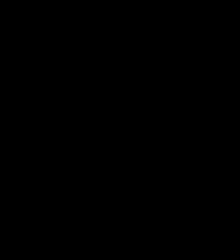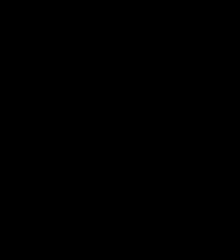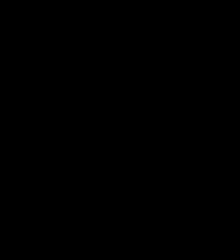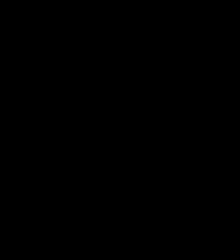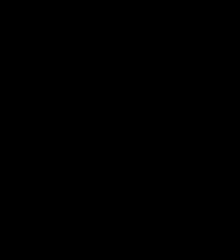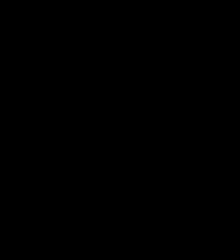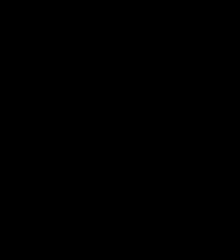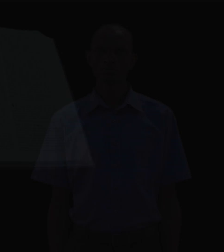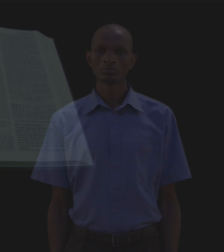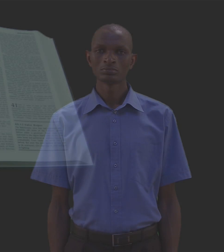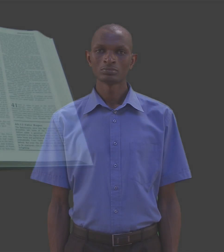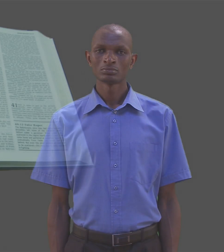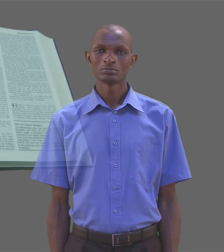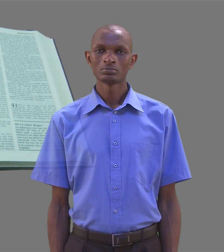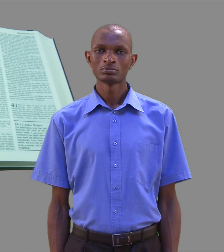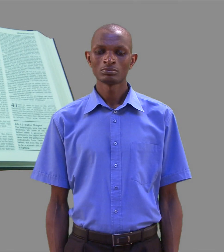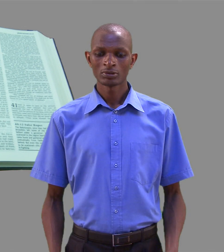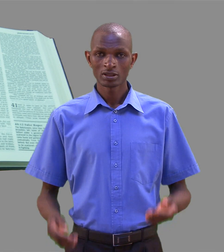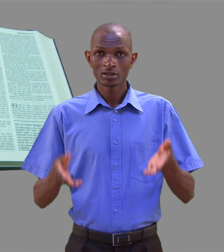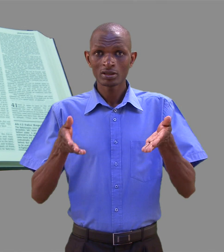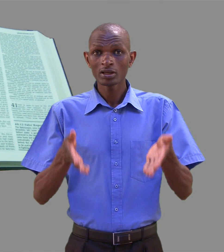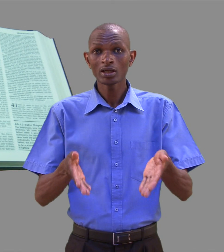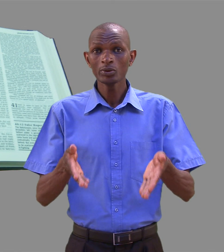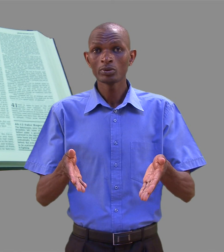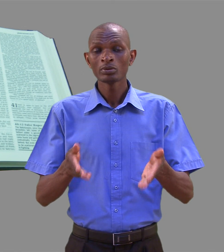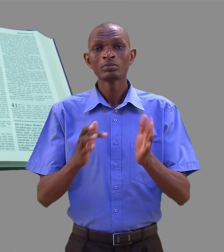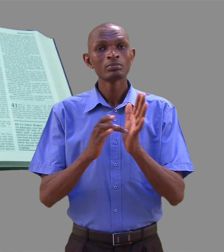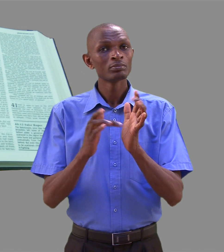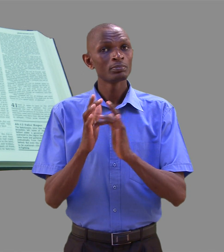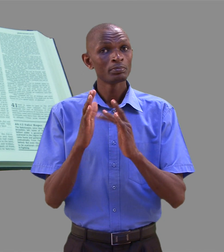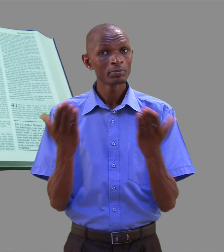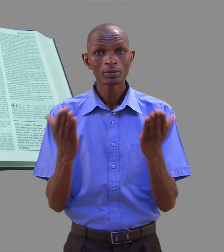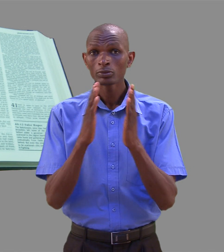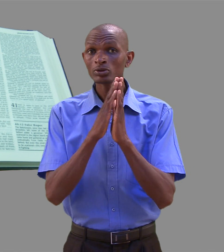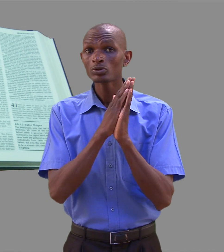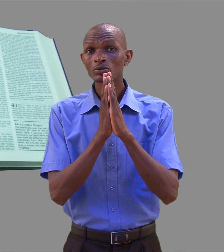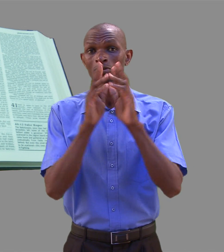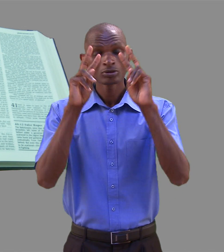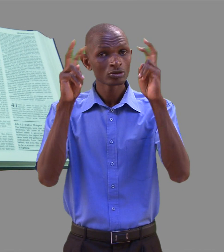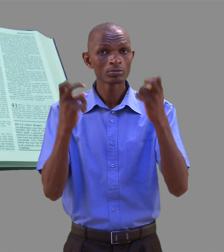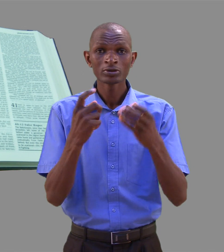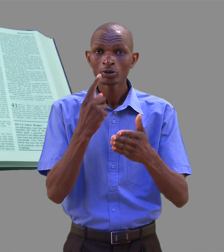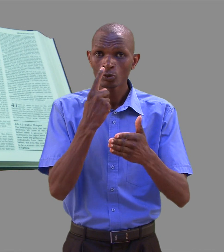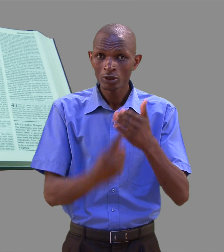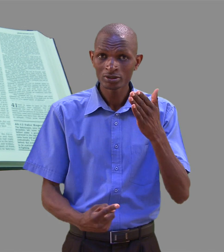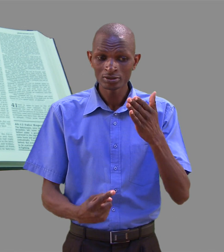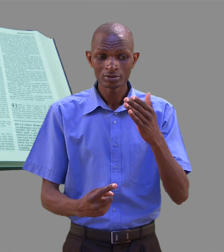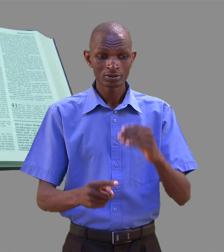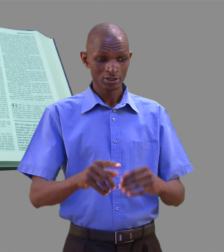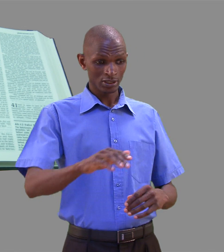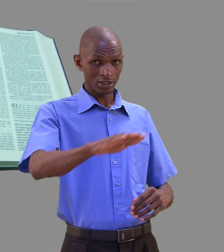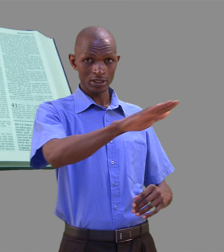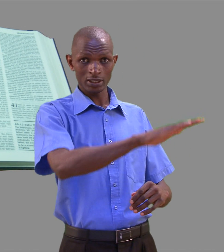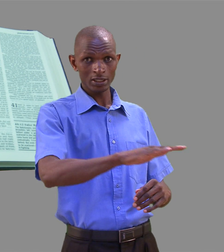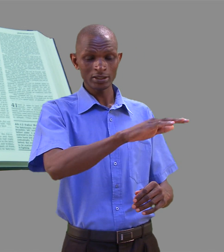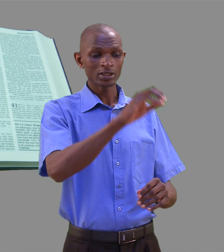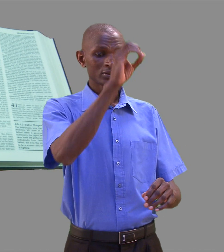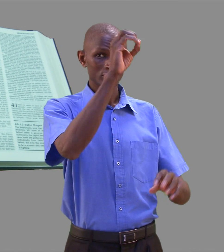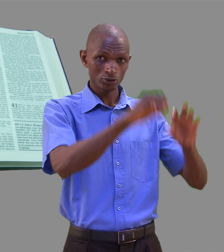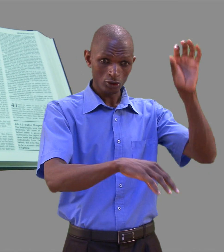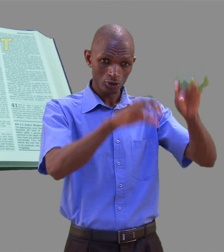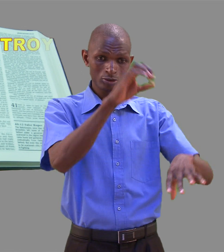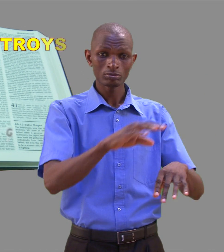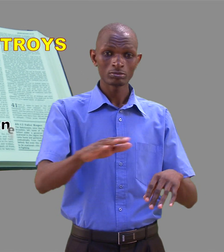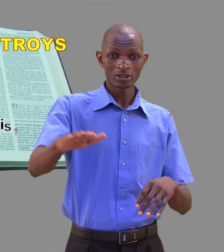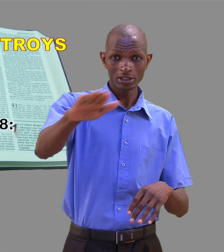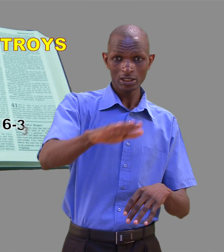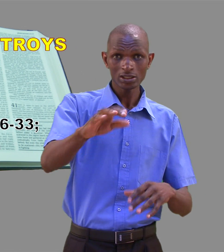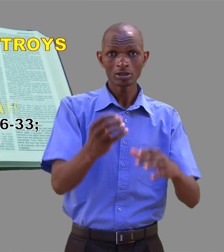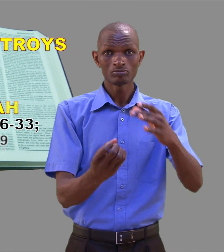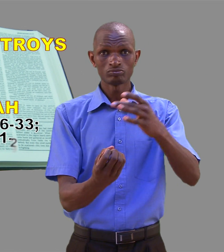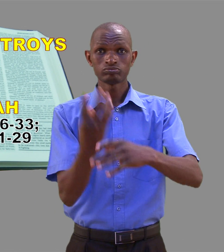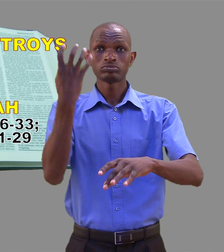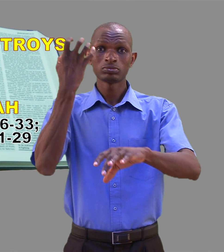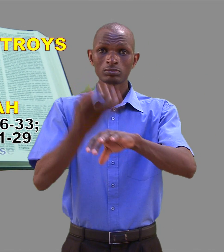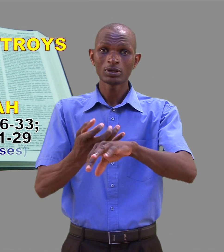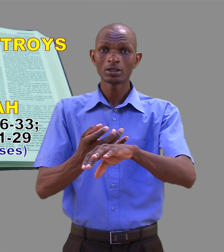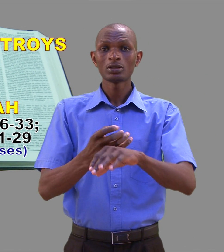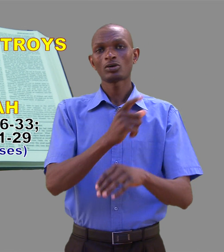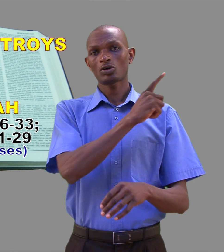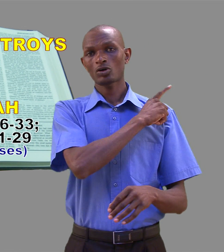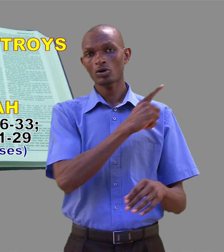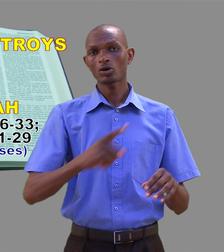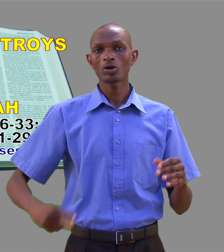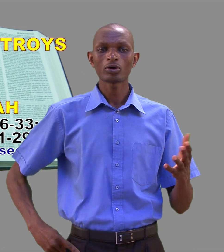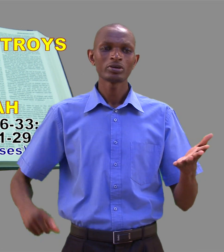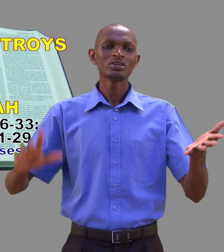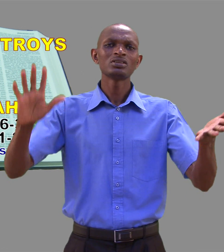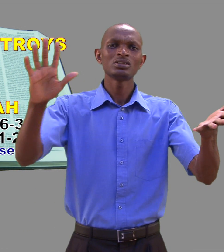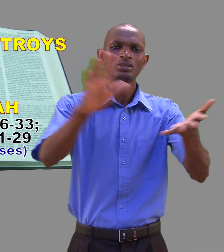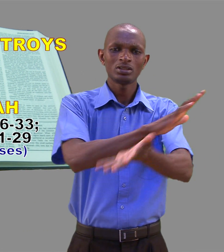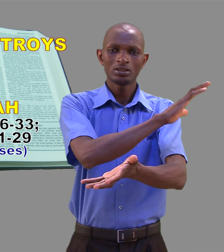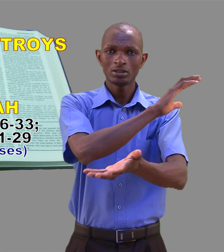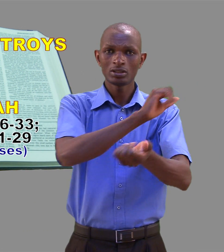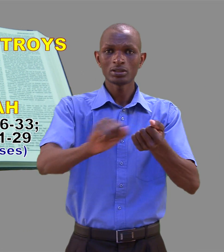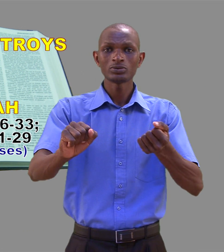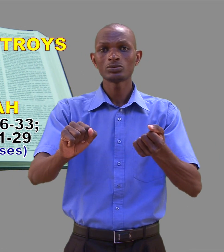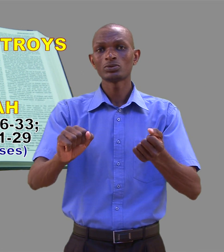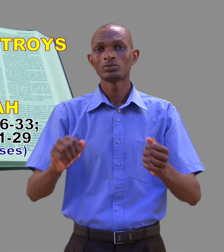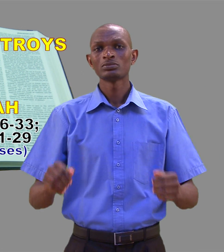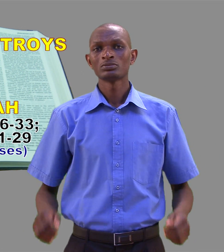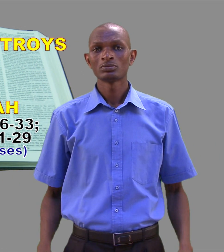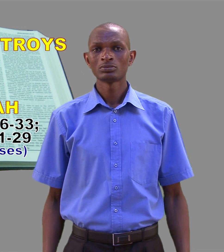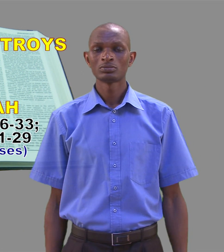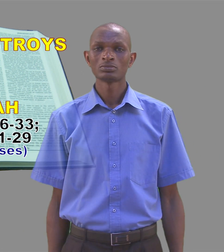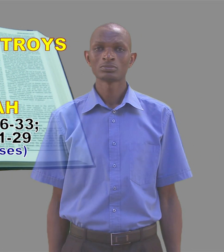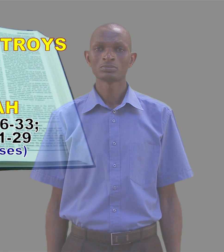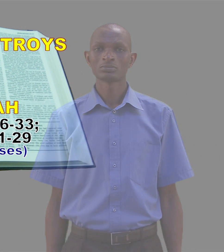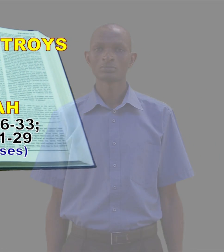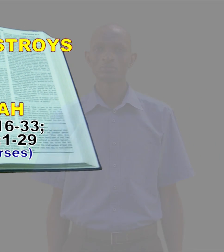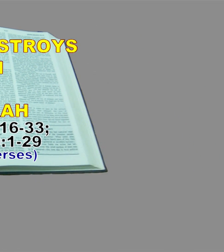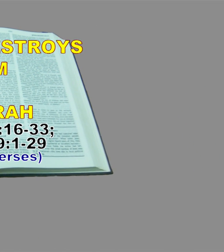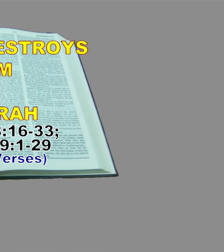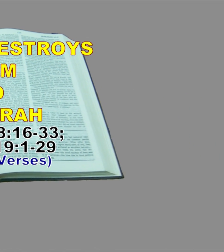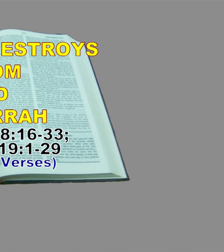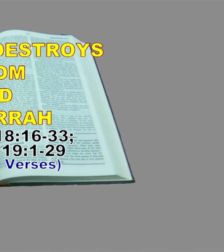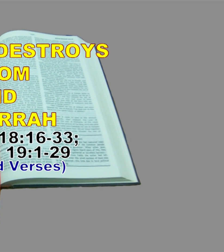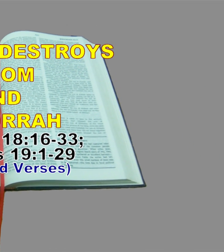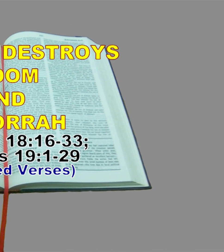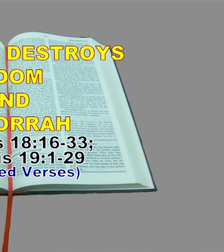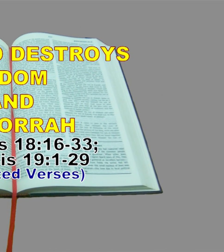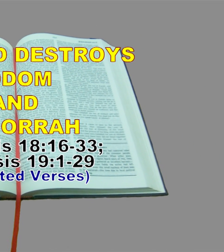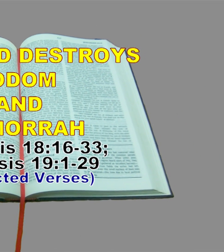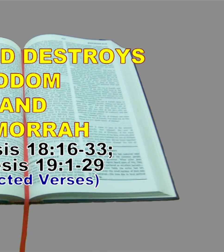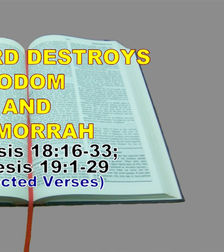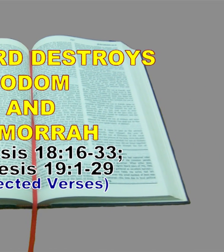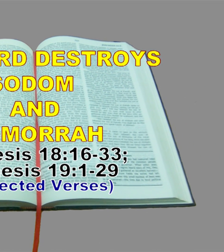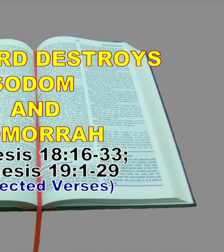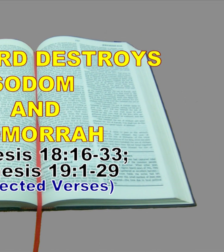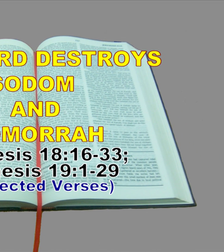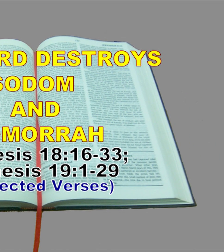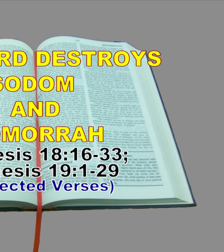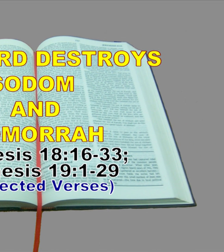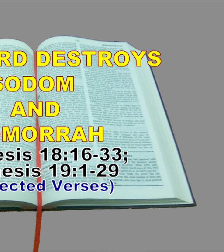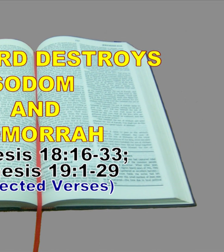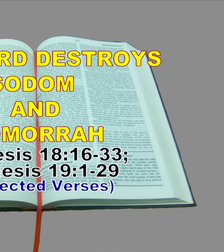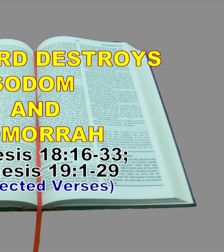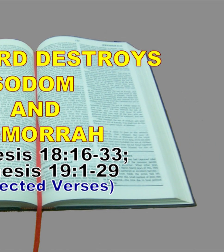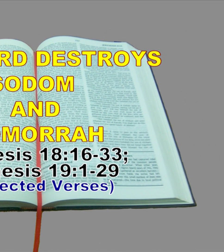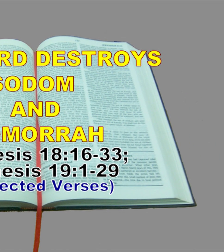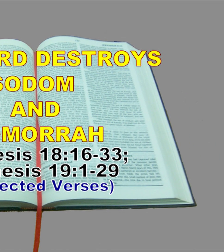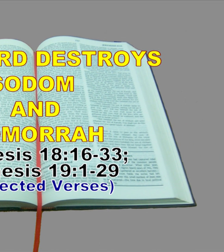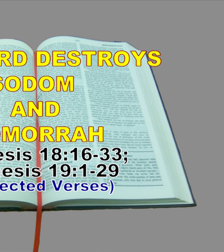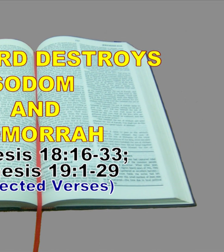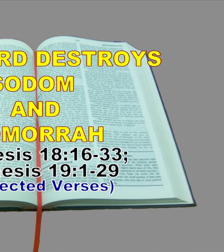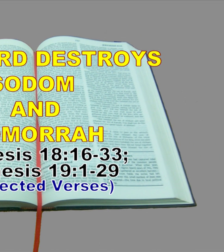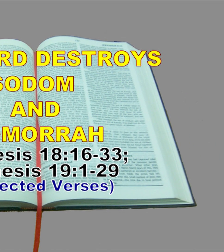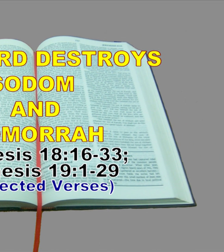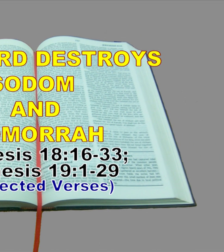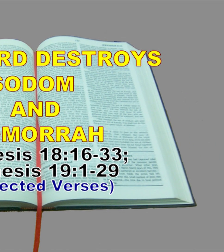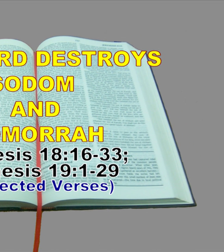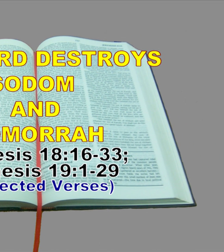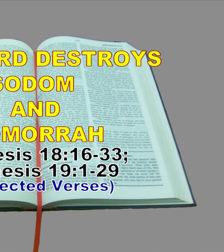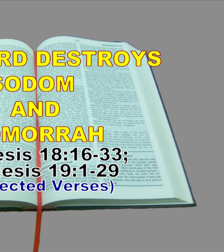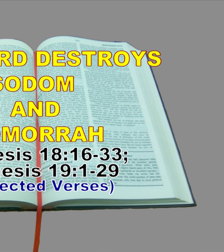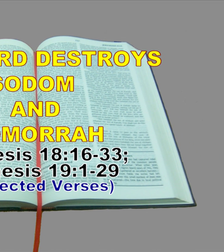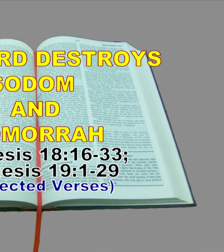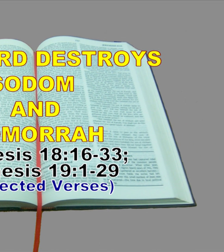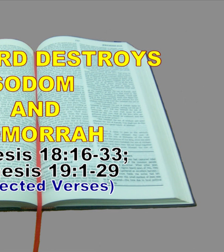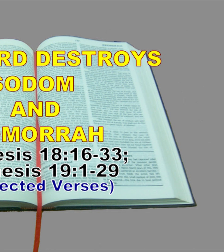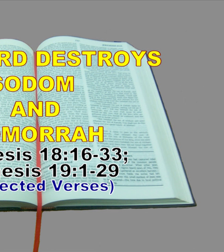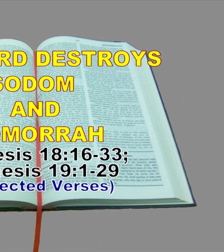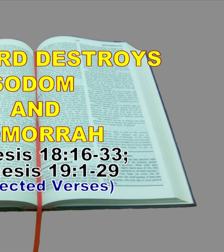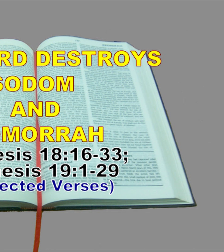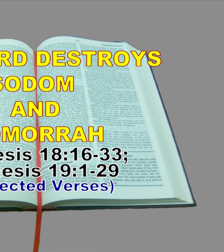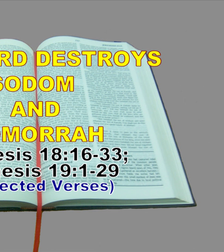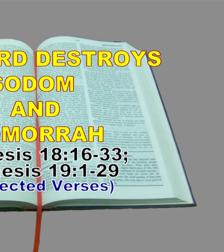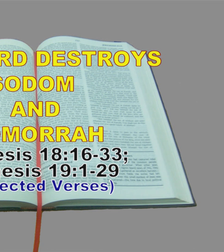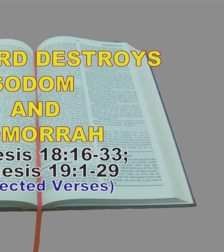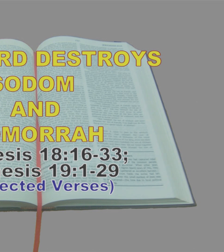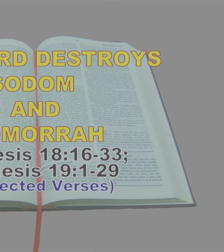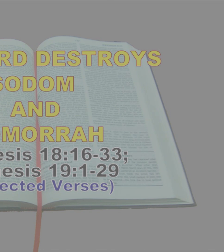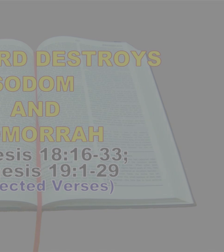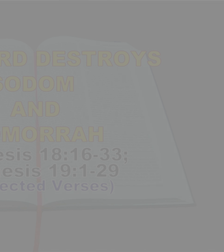The Lord destroys Sodom and Gomorrah